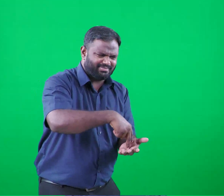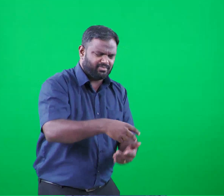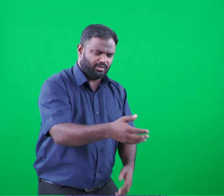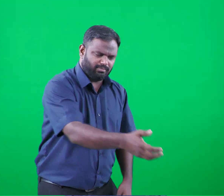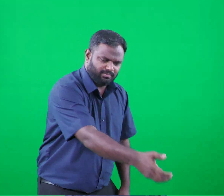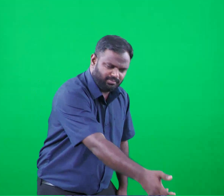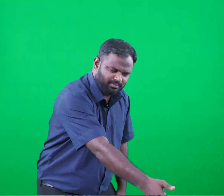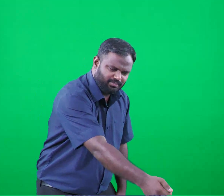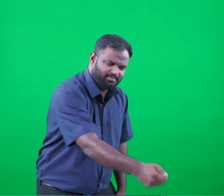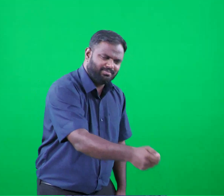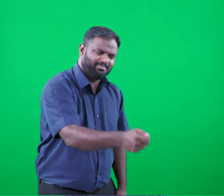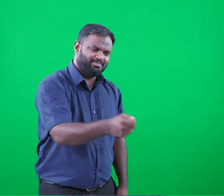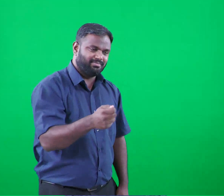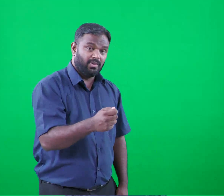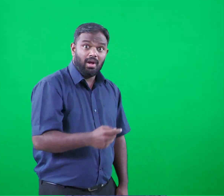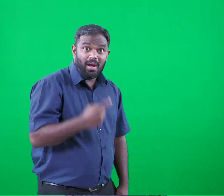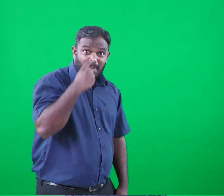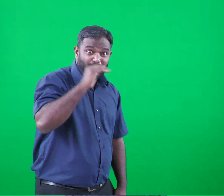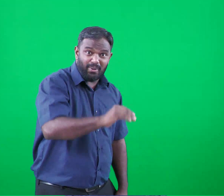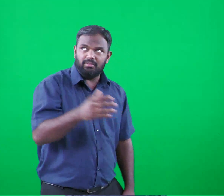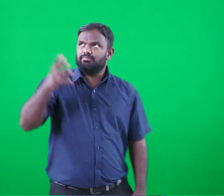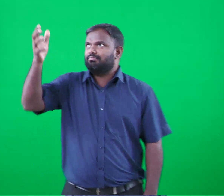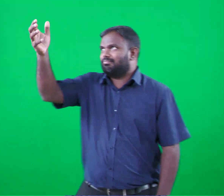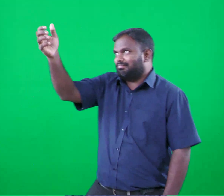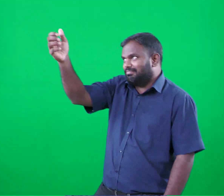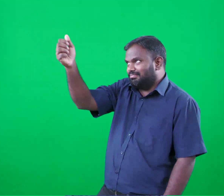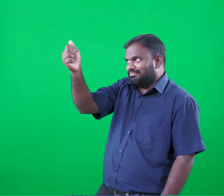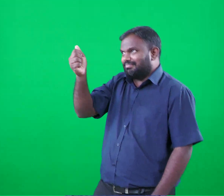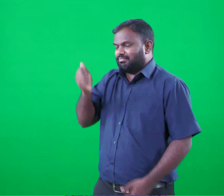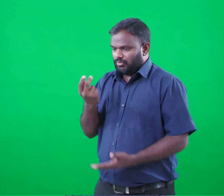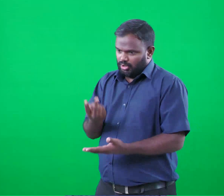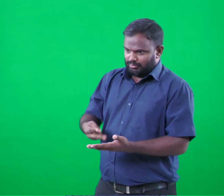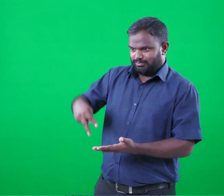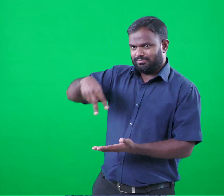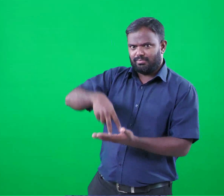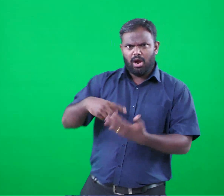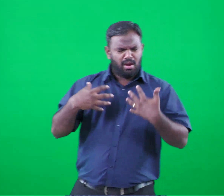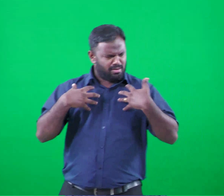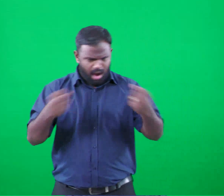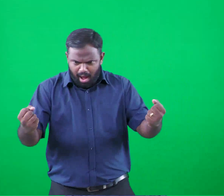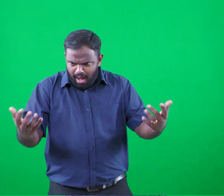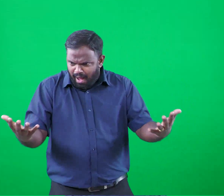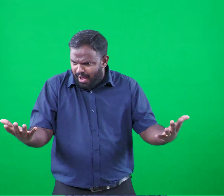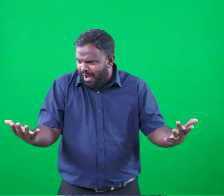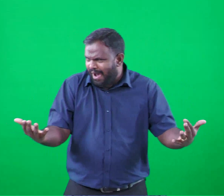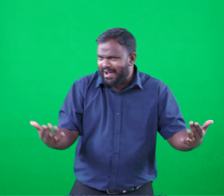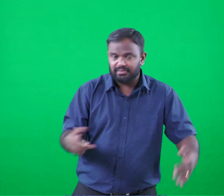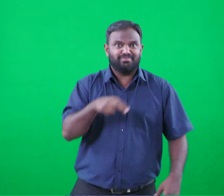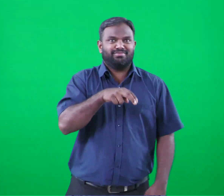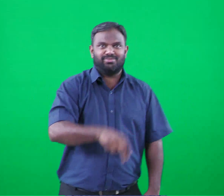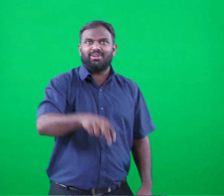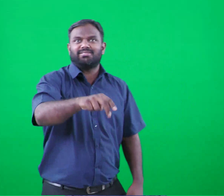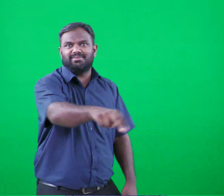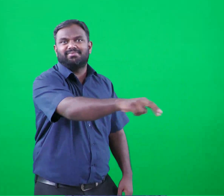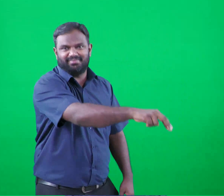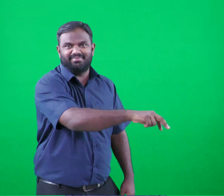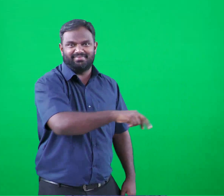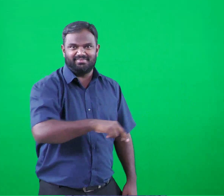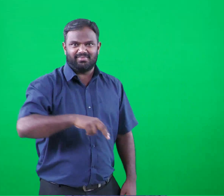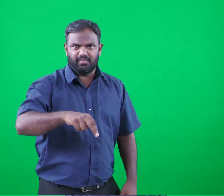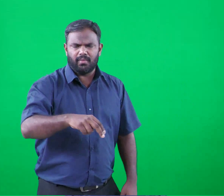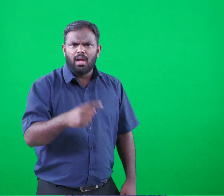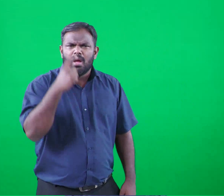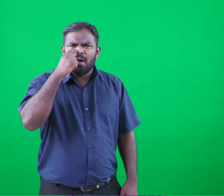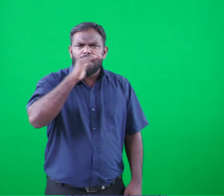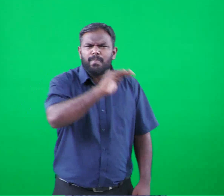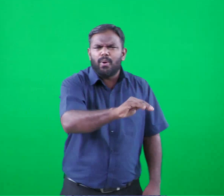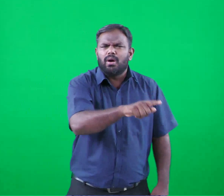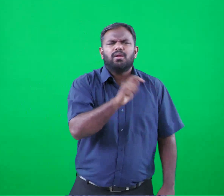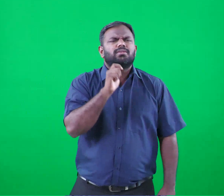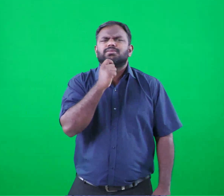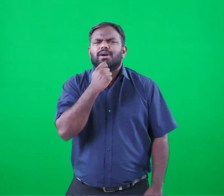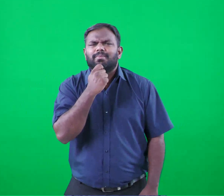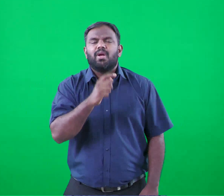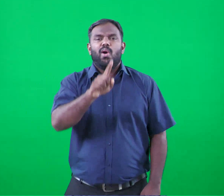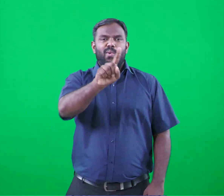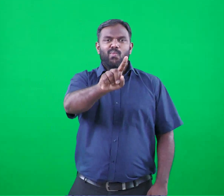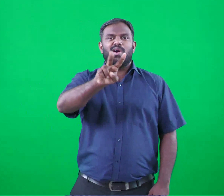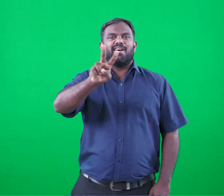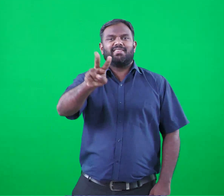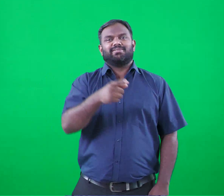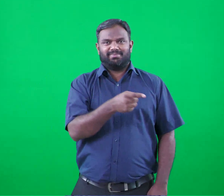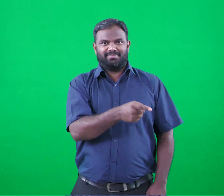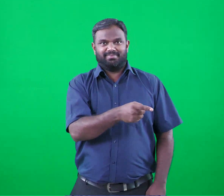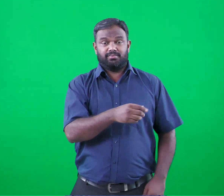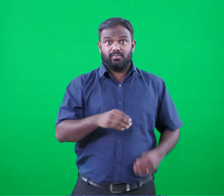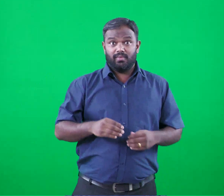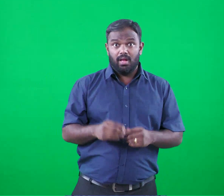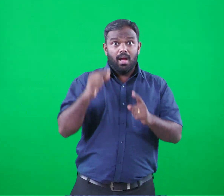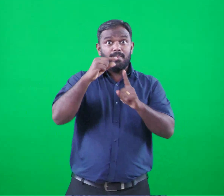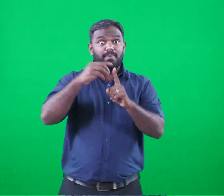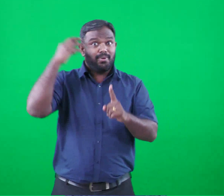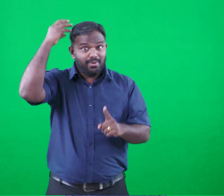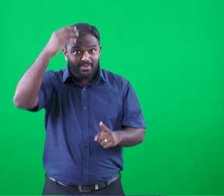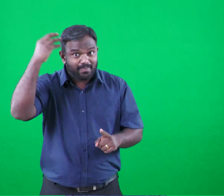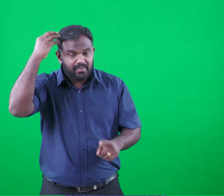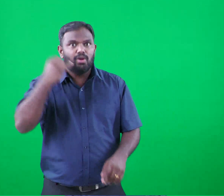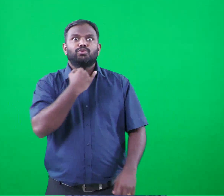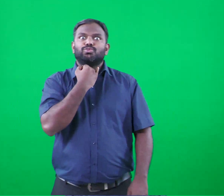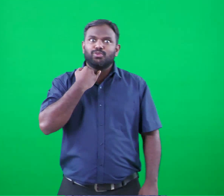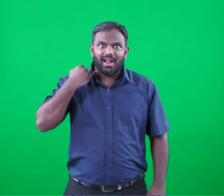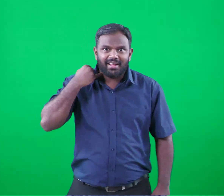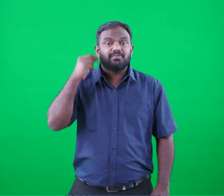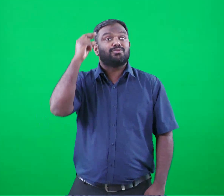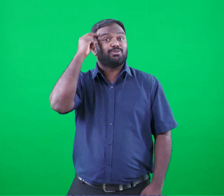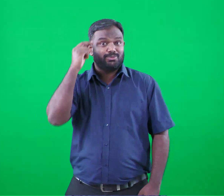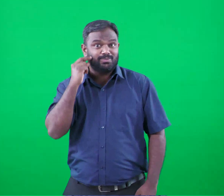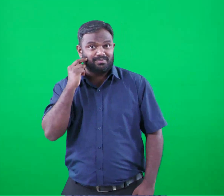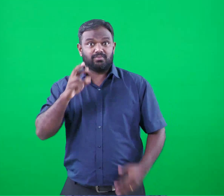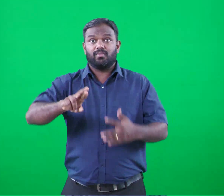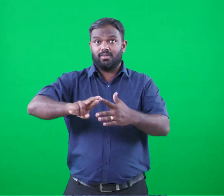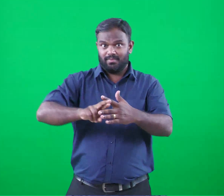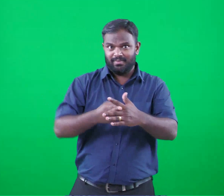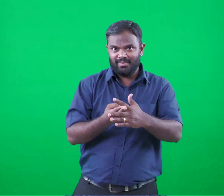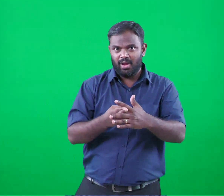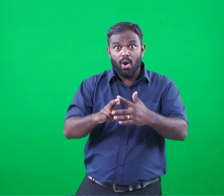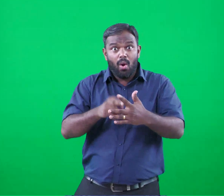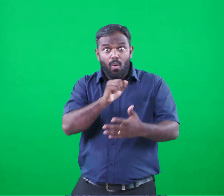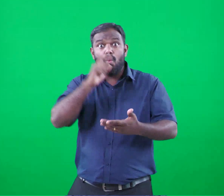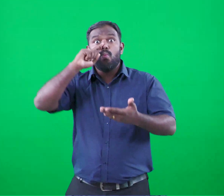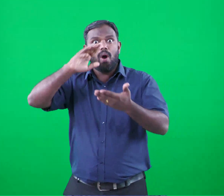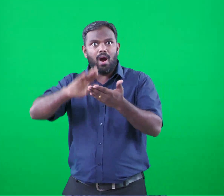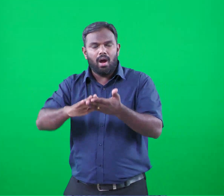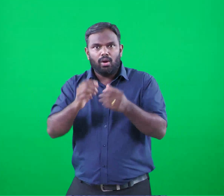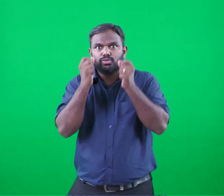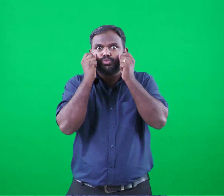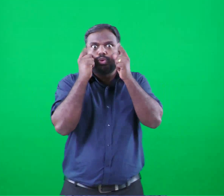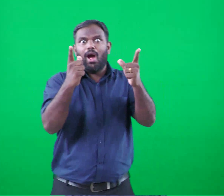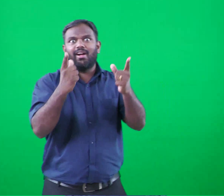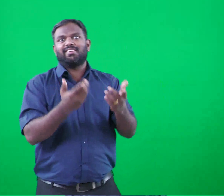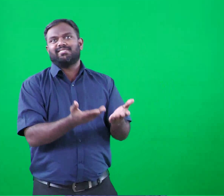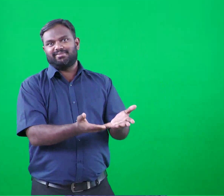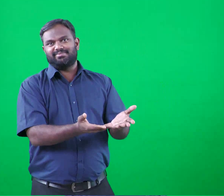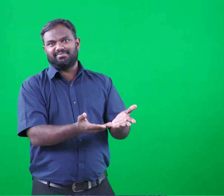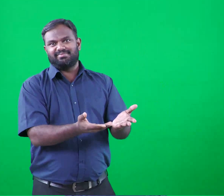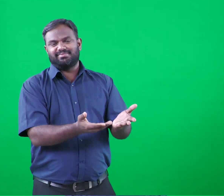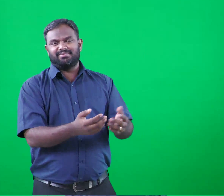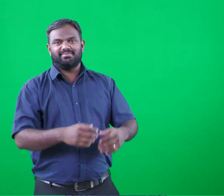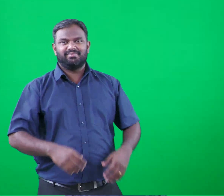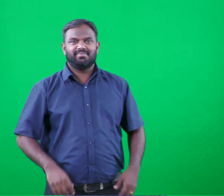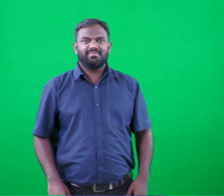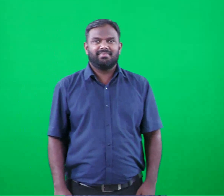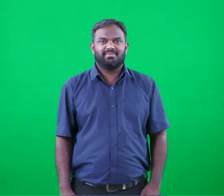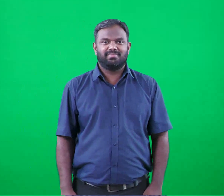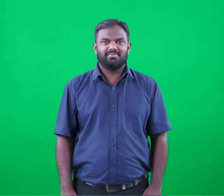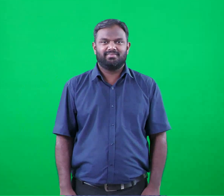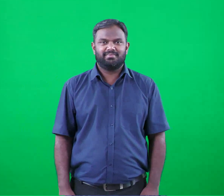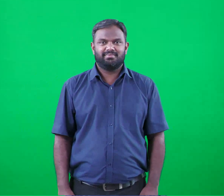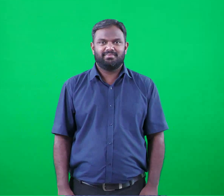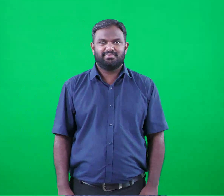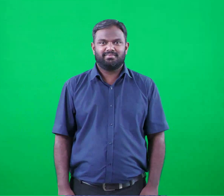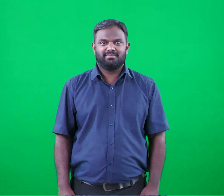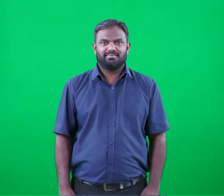Immediately the girl got up and began to walk around. She was twelve years old, and at once they were utterly astounded.